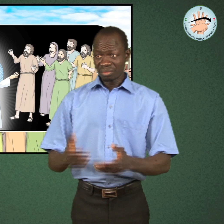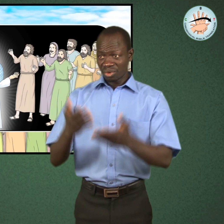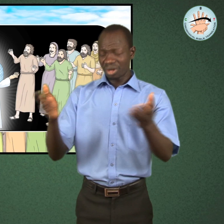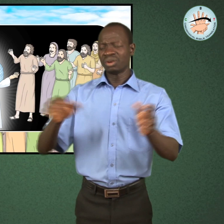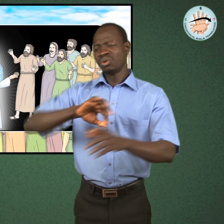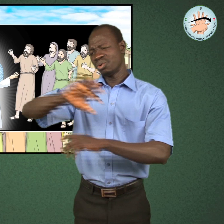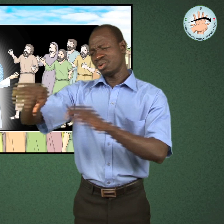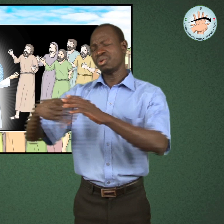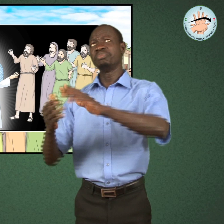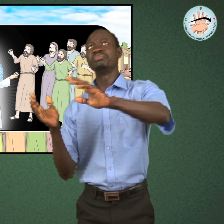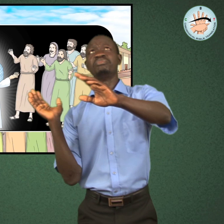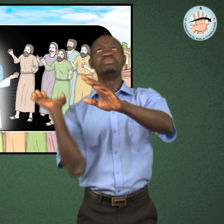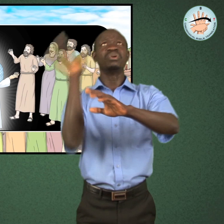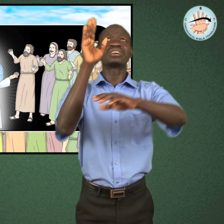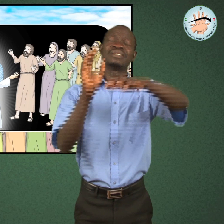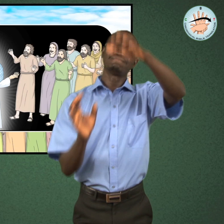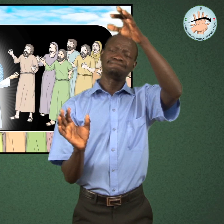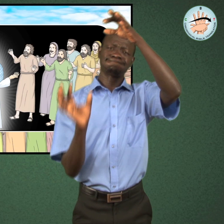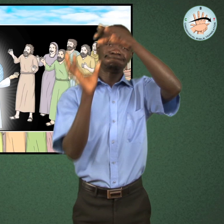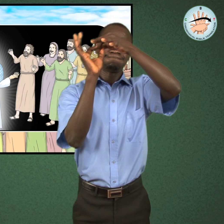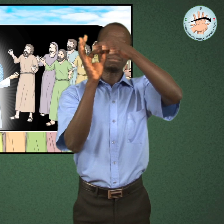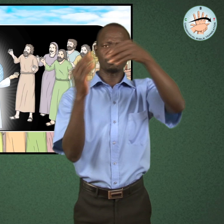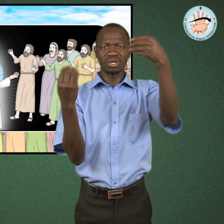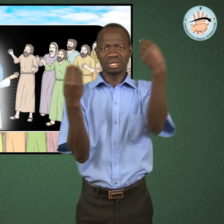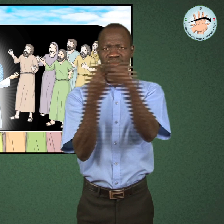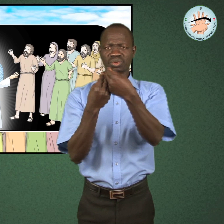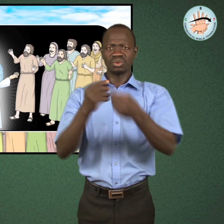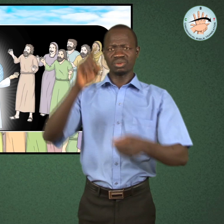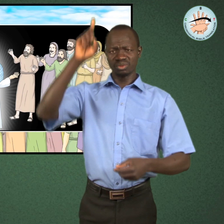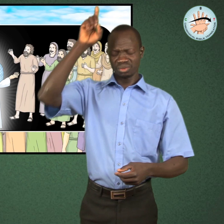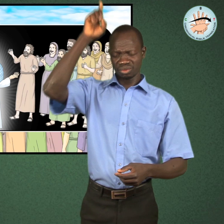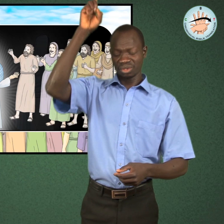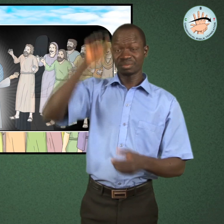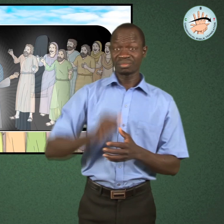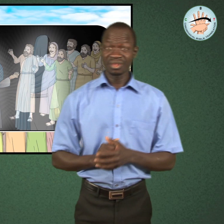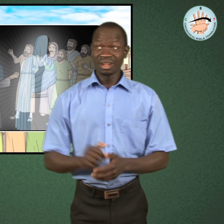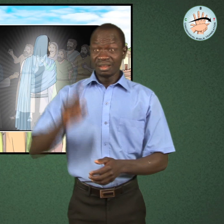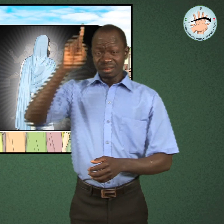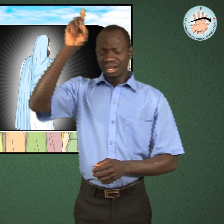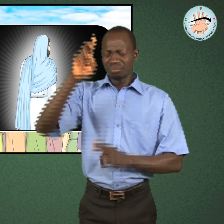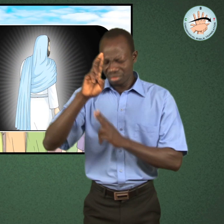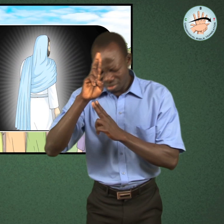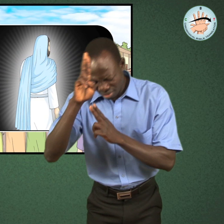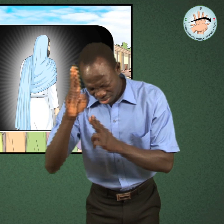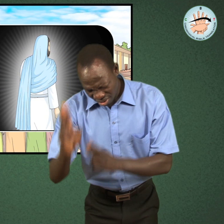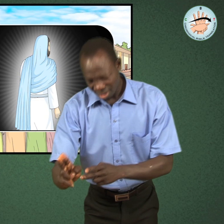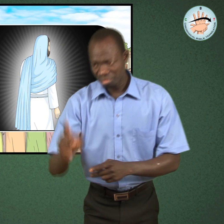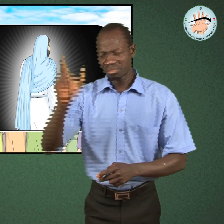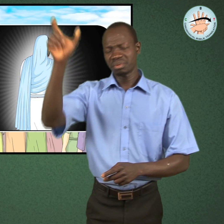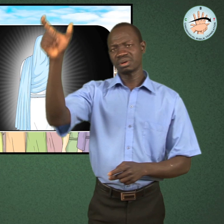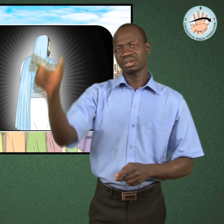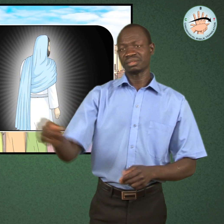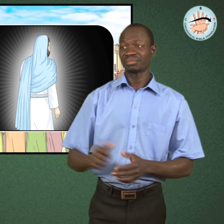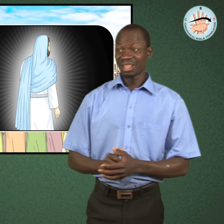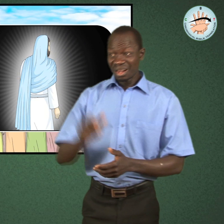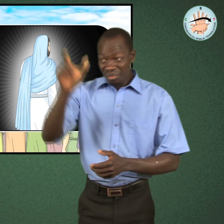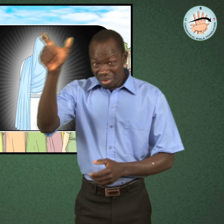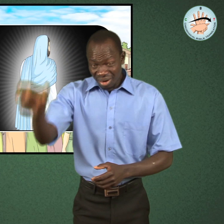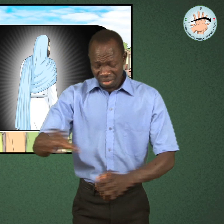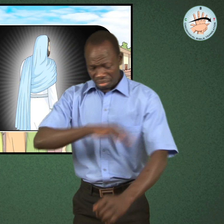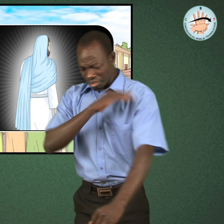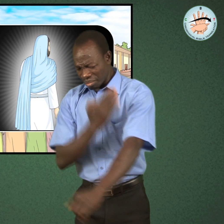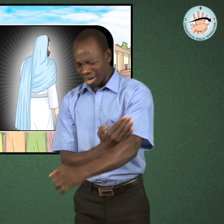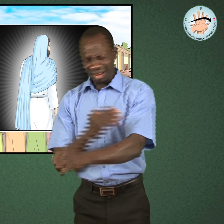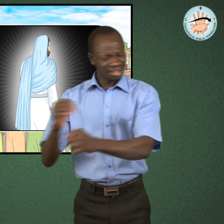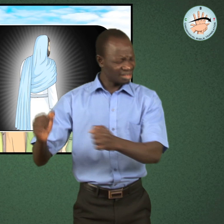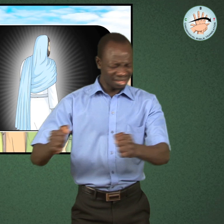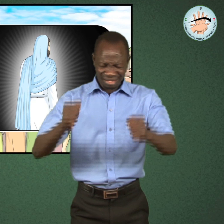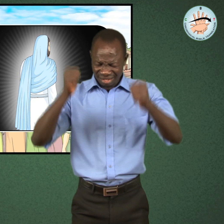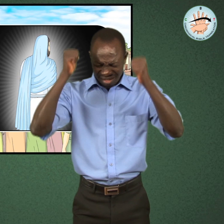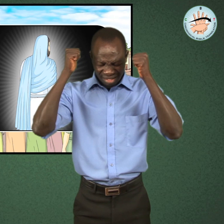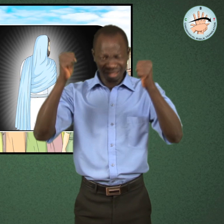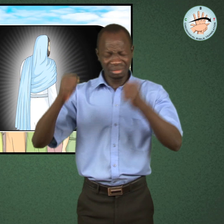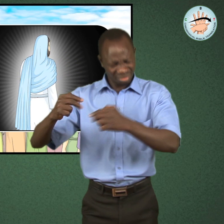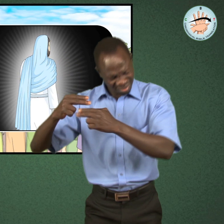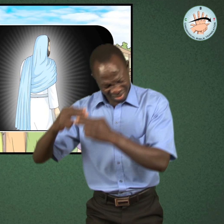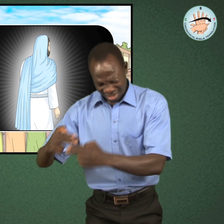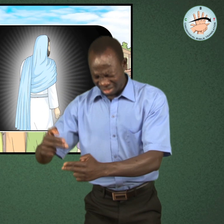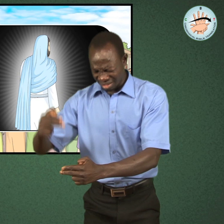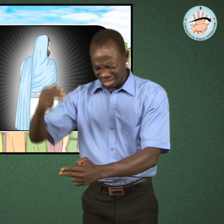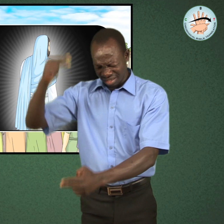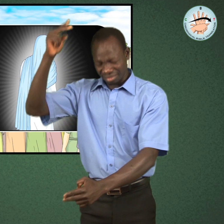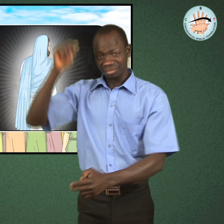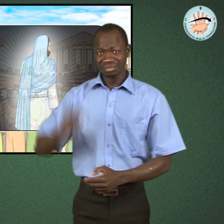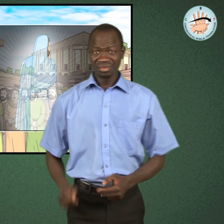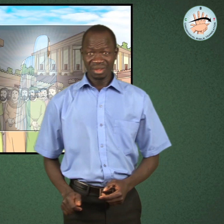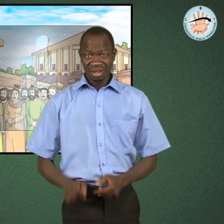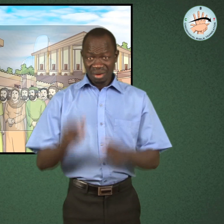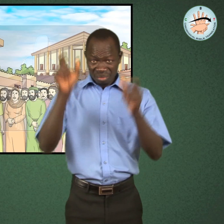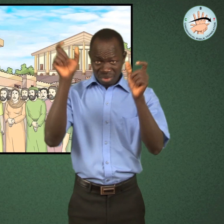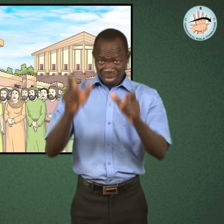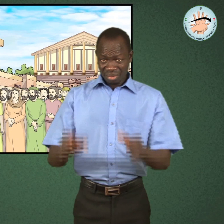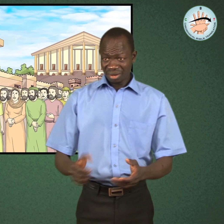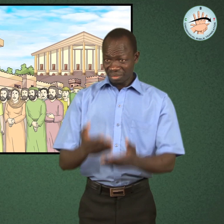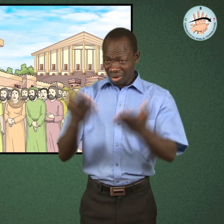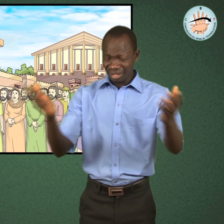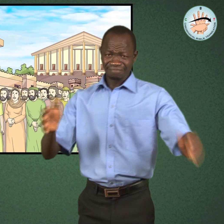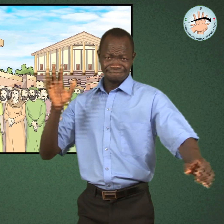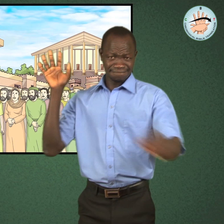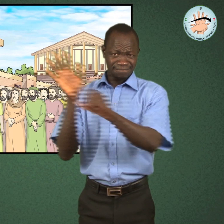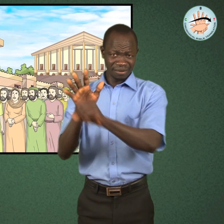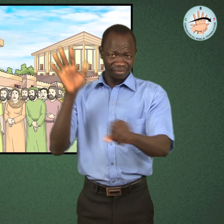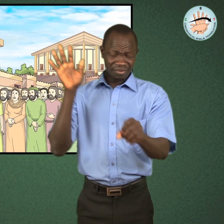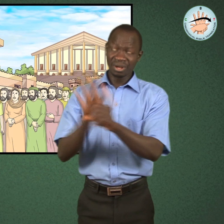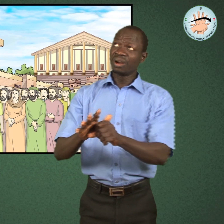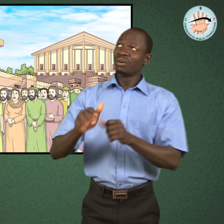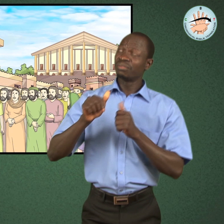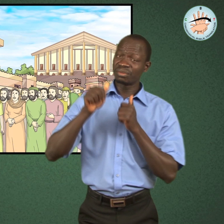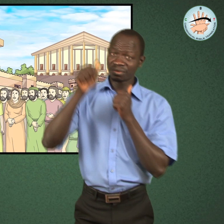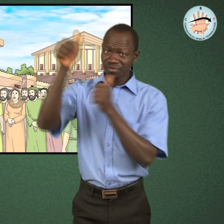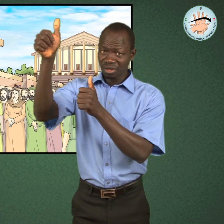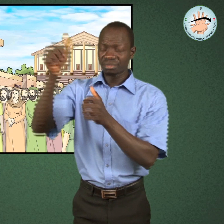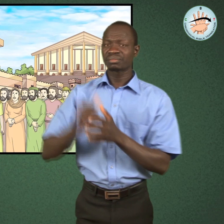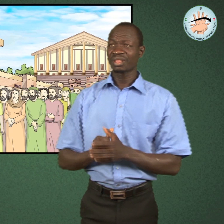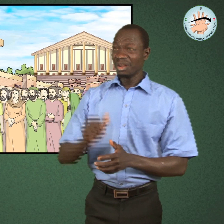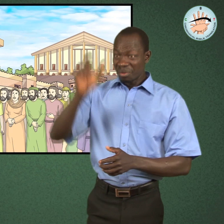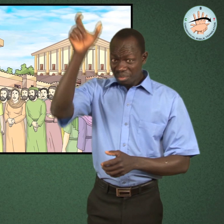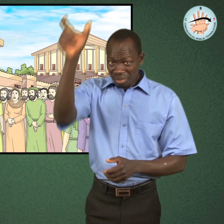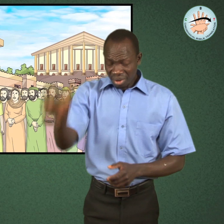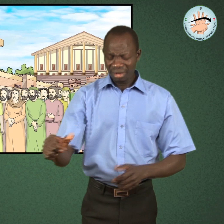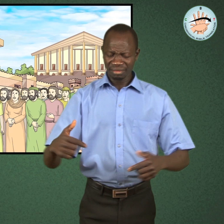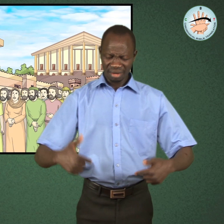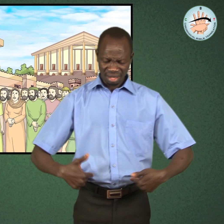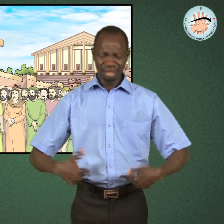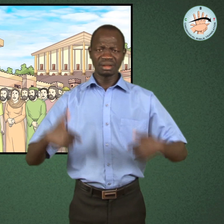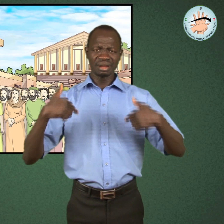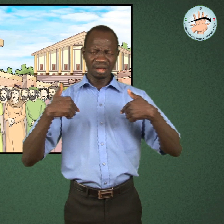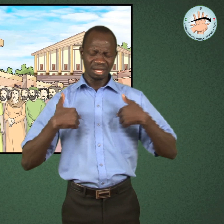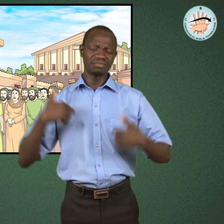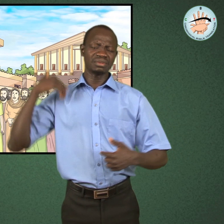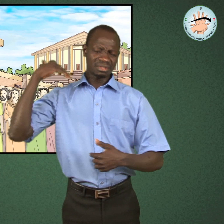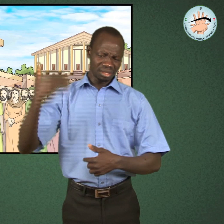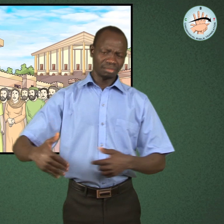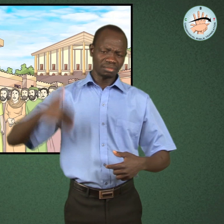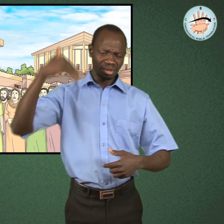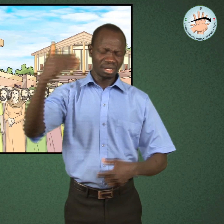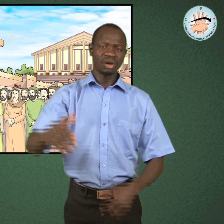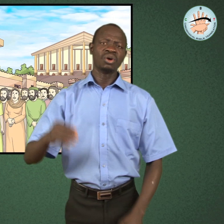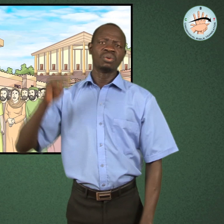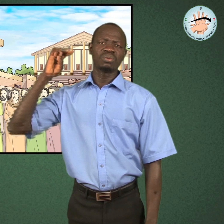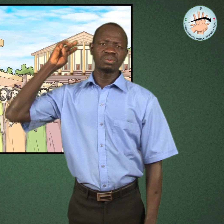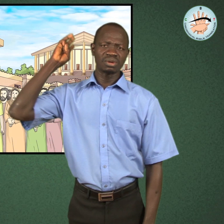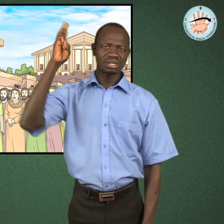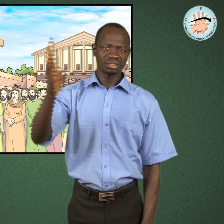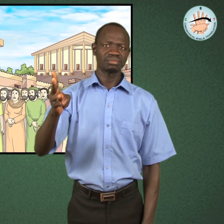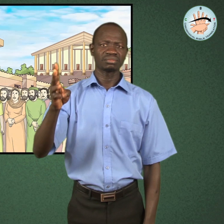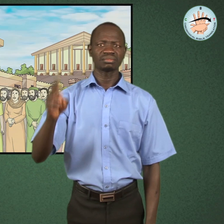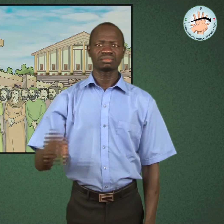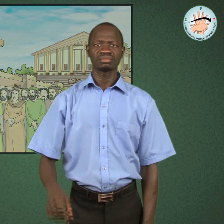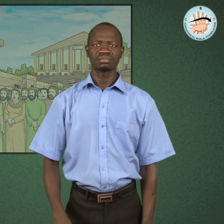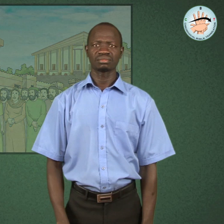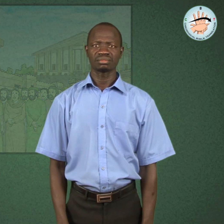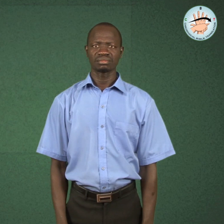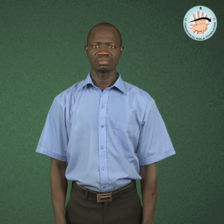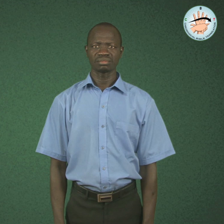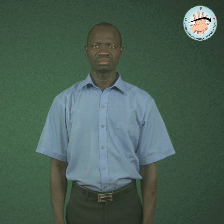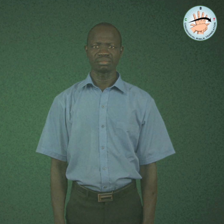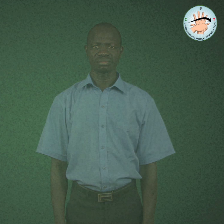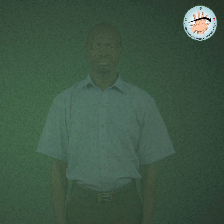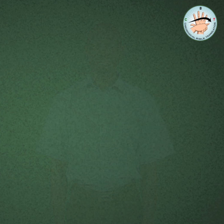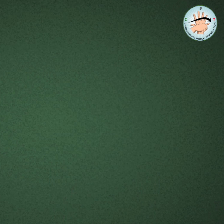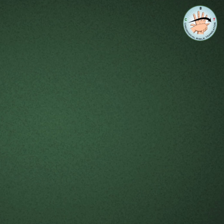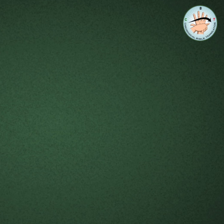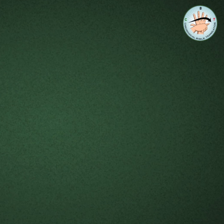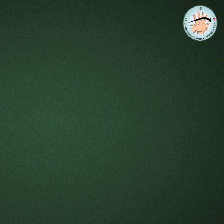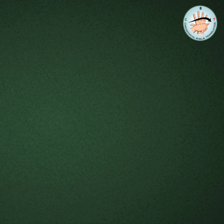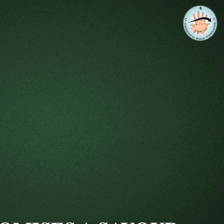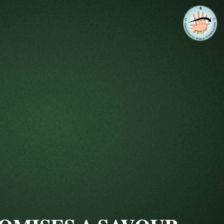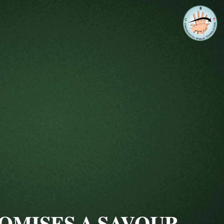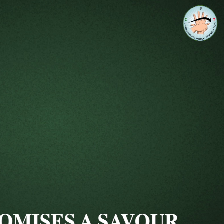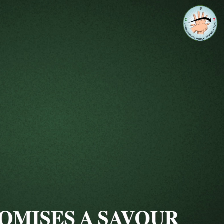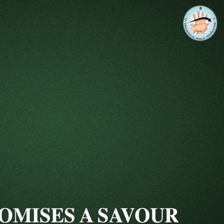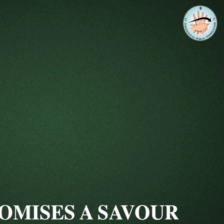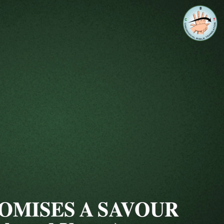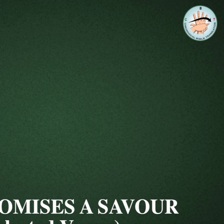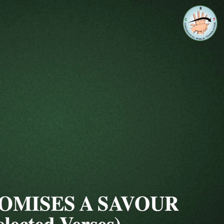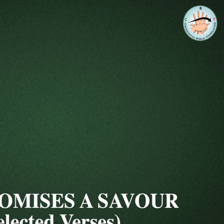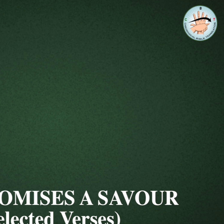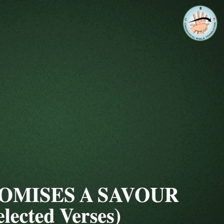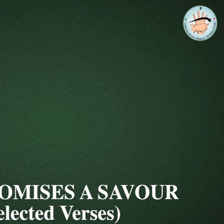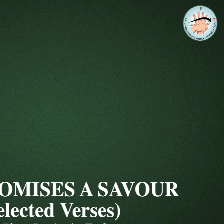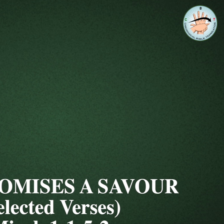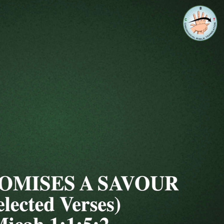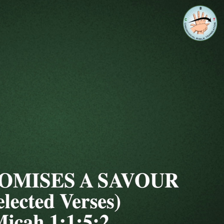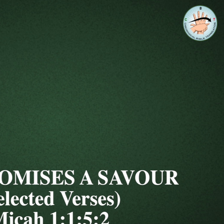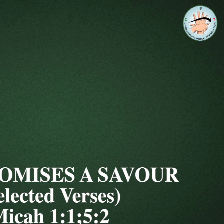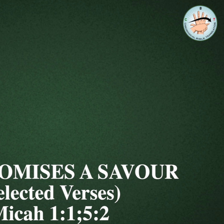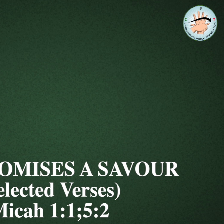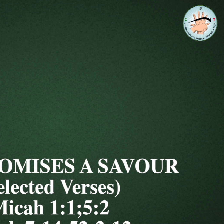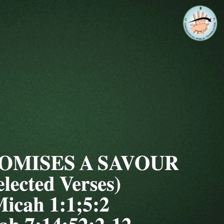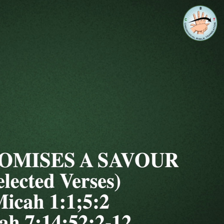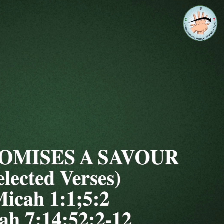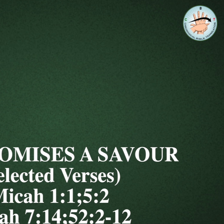This is the word of the LORD that came to Micah the Moreshite in the days of Jotham, Ahaz, and Hezekiah, kings of Judah—what he saw regarding Samaria and Jerusalem: But you, Bethlehem Ephrathah, who are small among the clans of Judah, out of you will come forth for Me One to be ruler over Israel — One whose origins are of old, from the days of eternity.